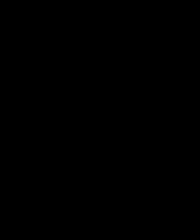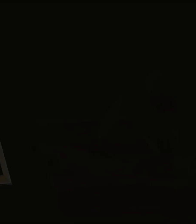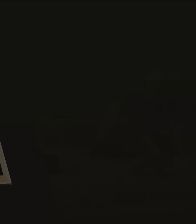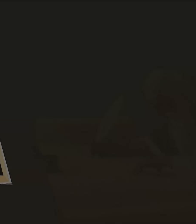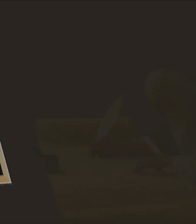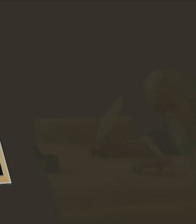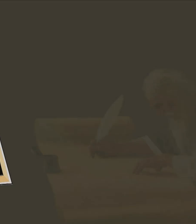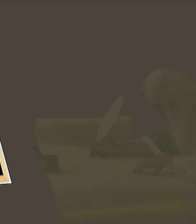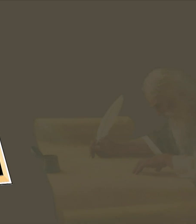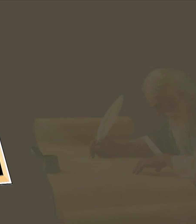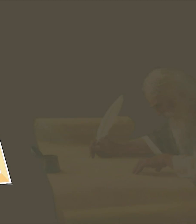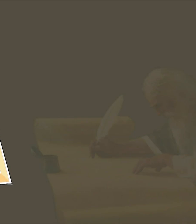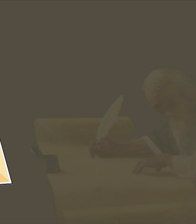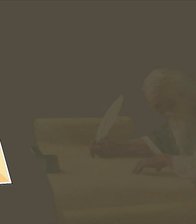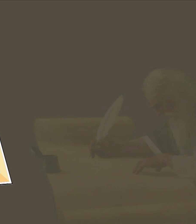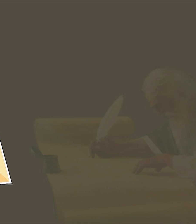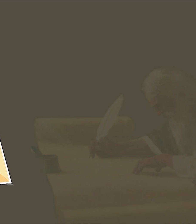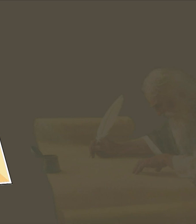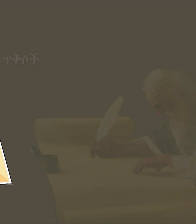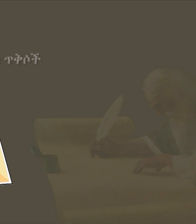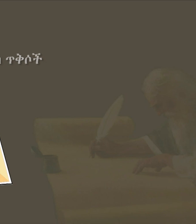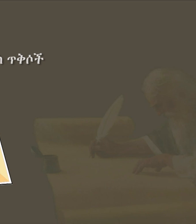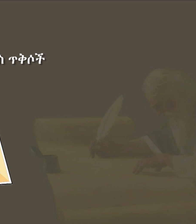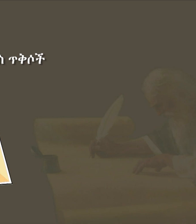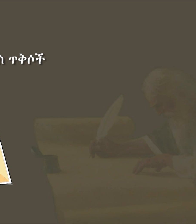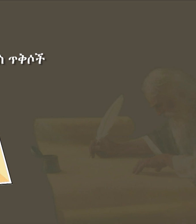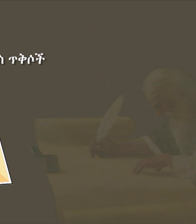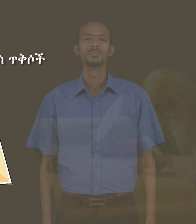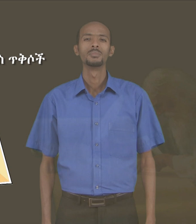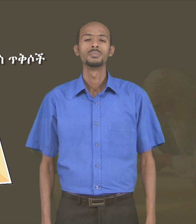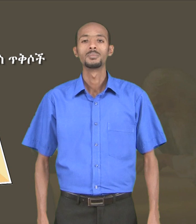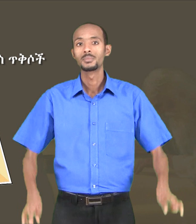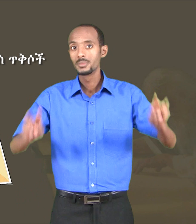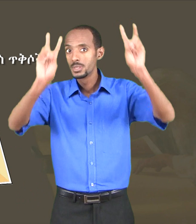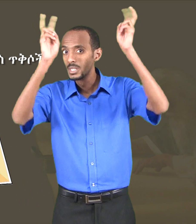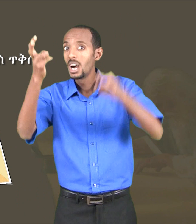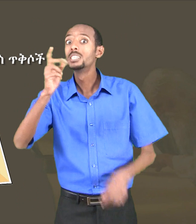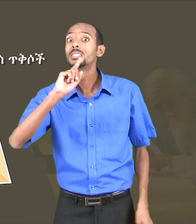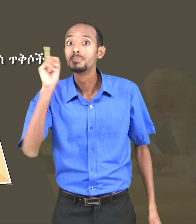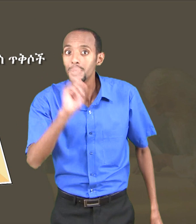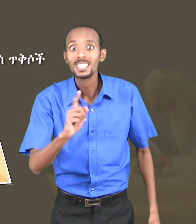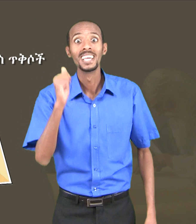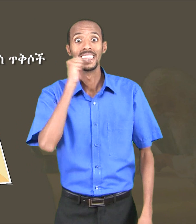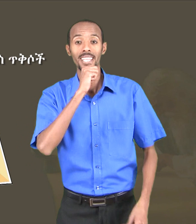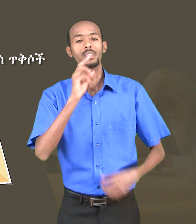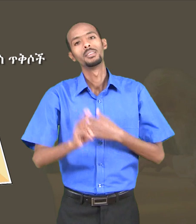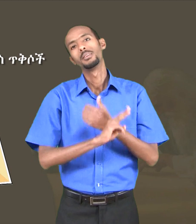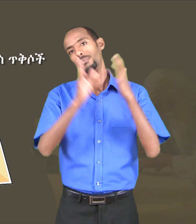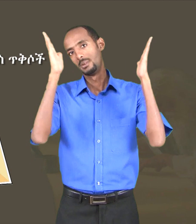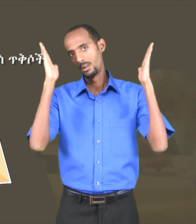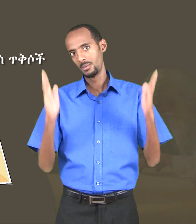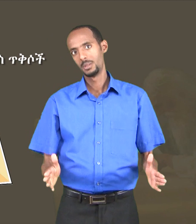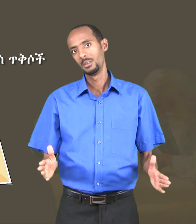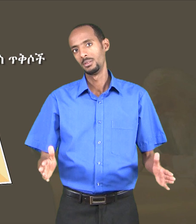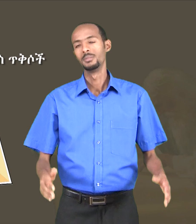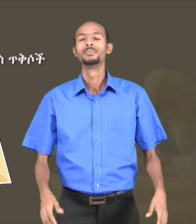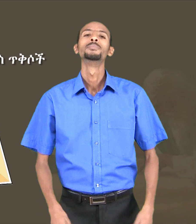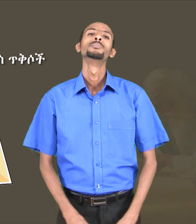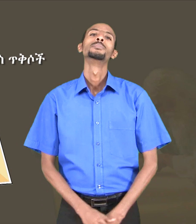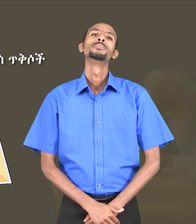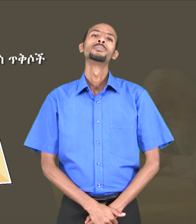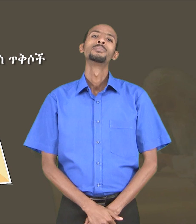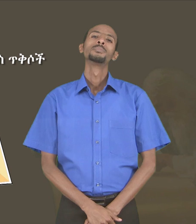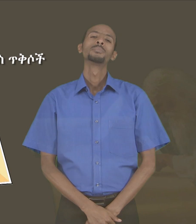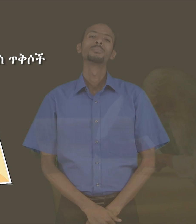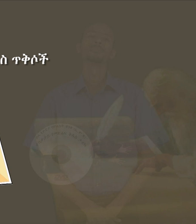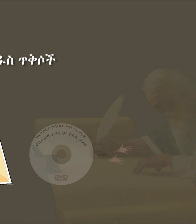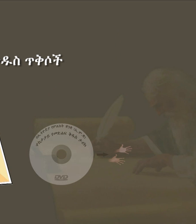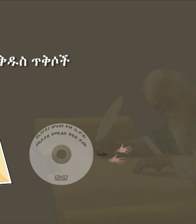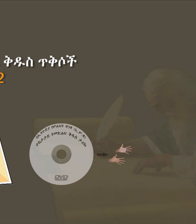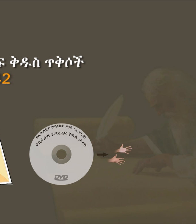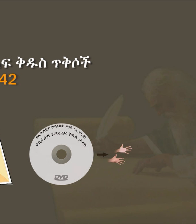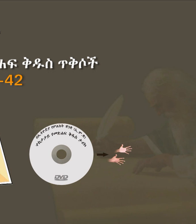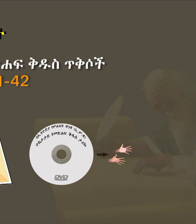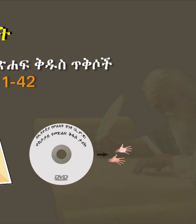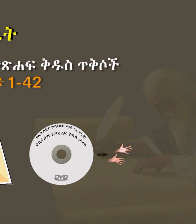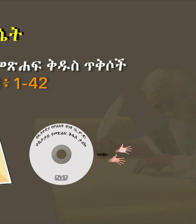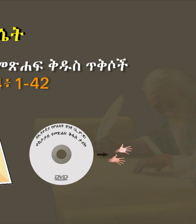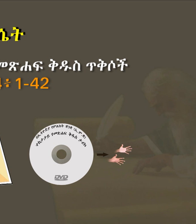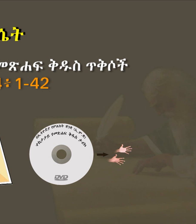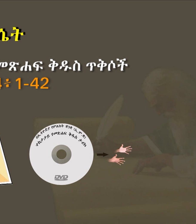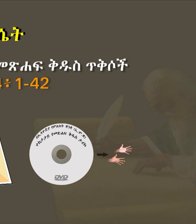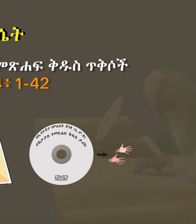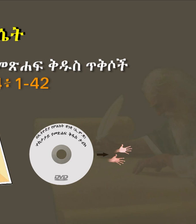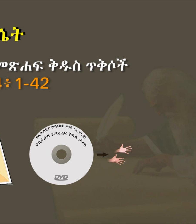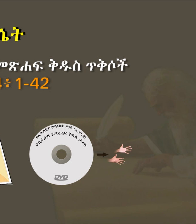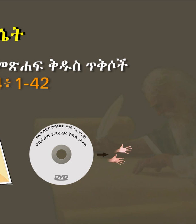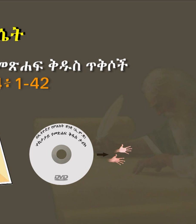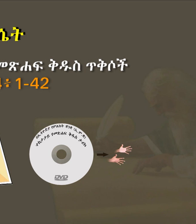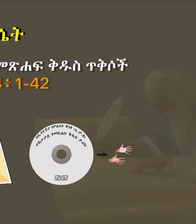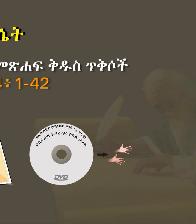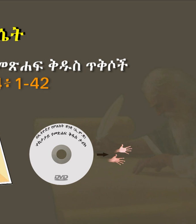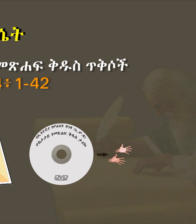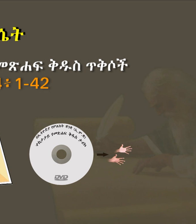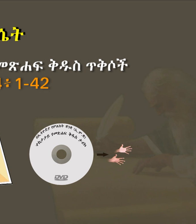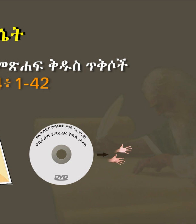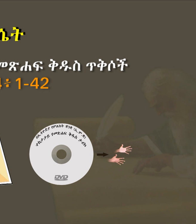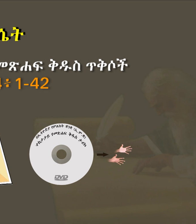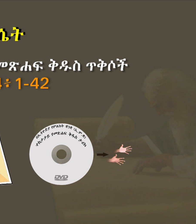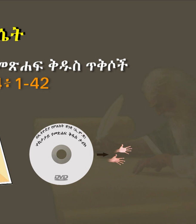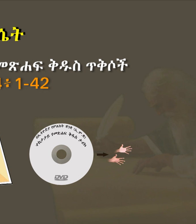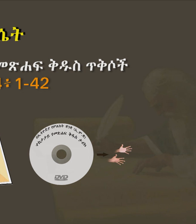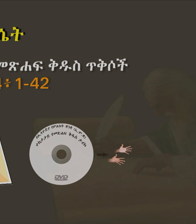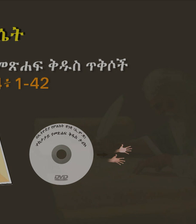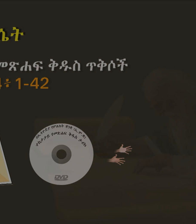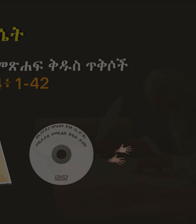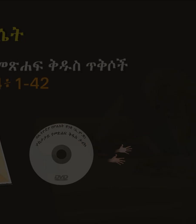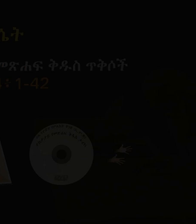The Samaritan woman